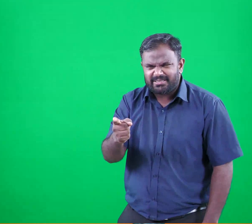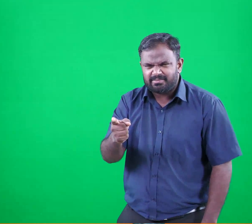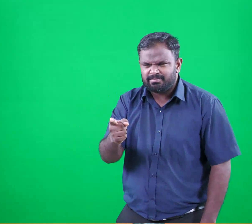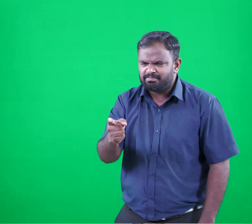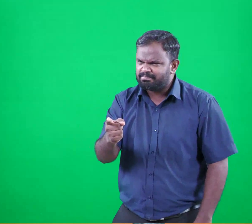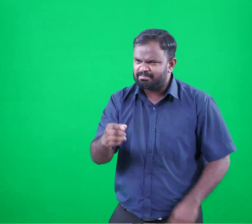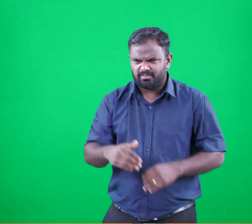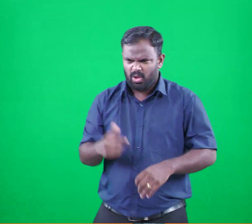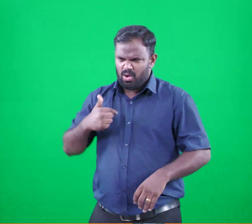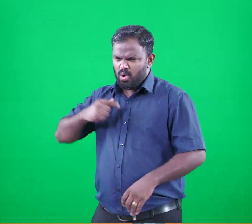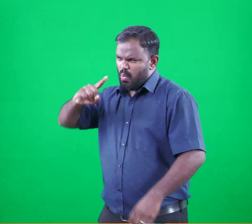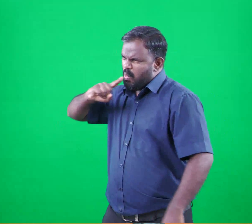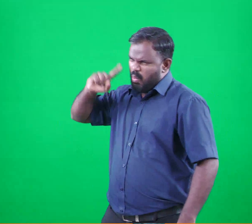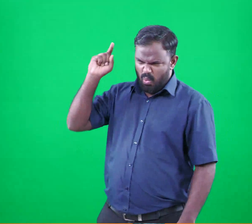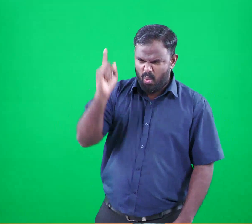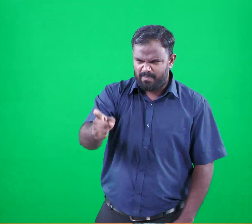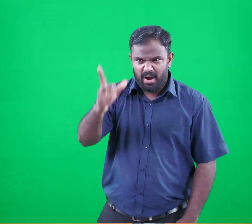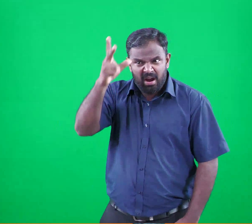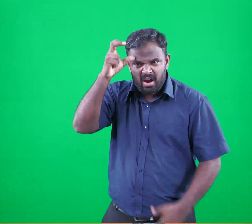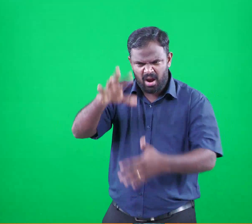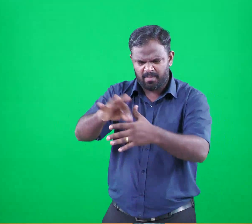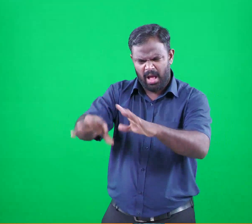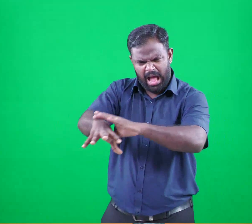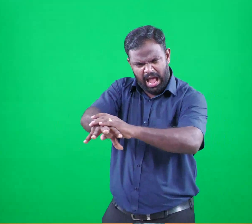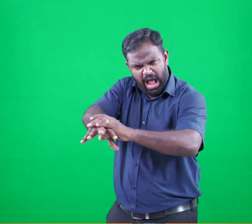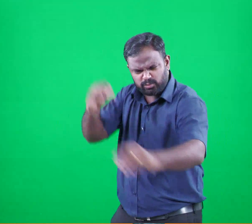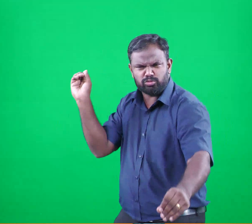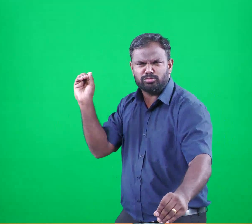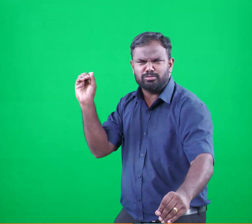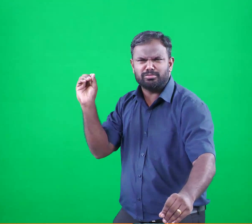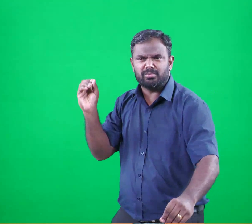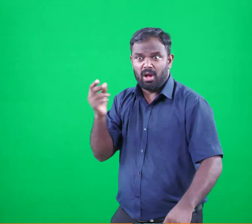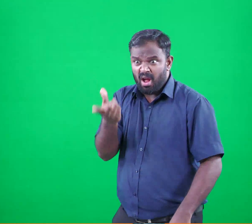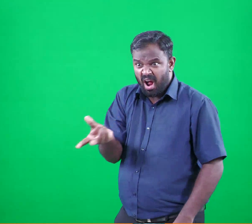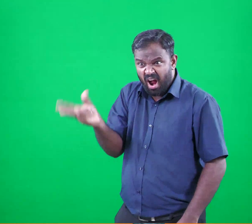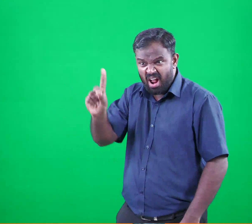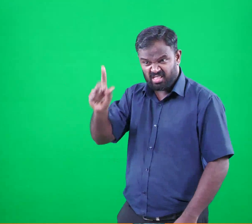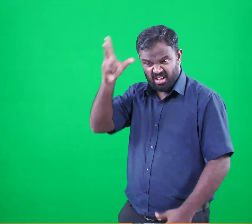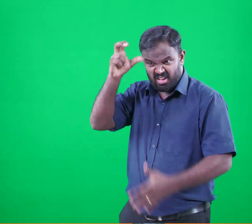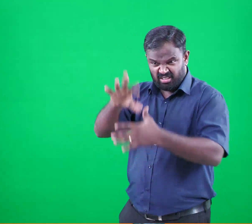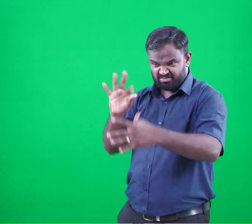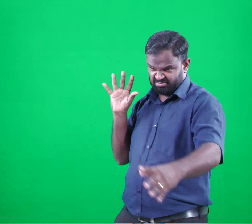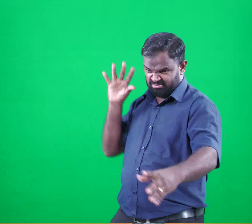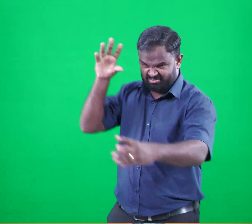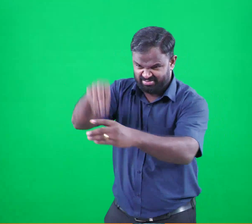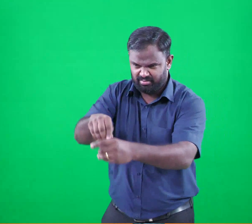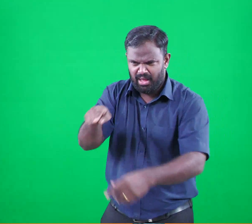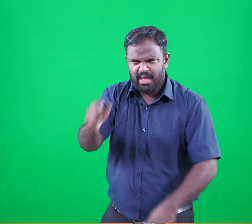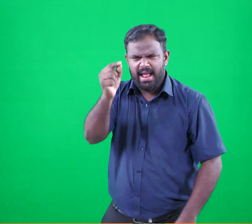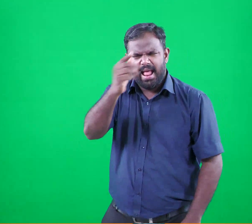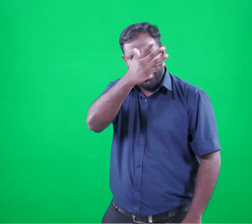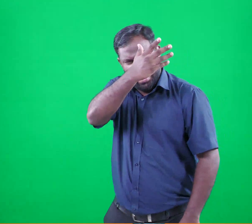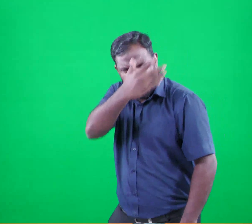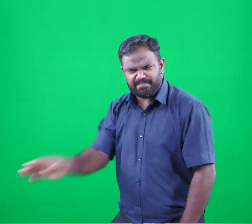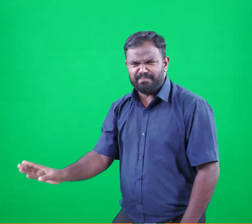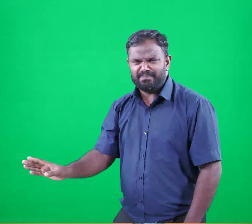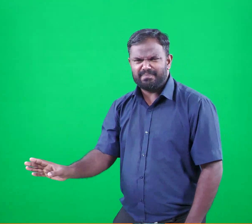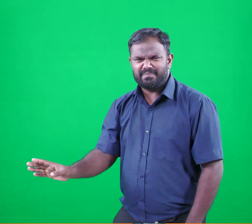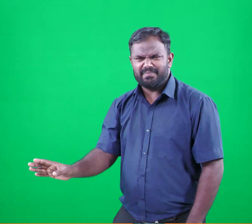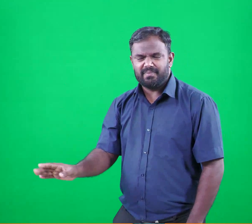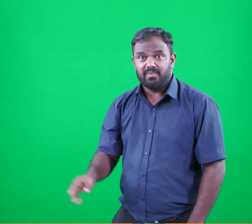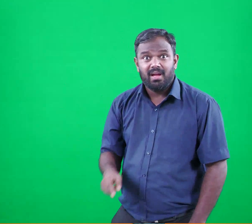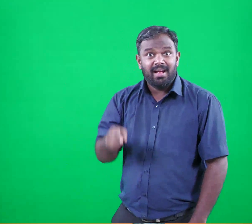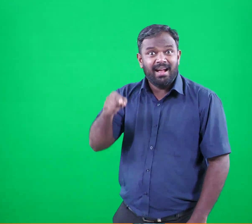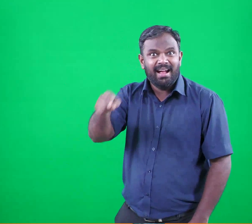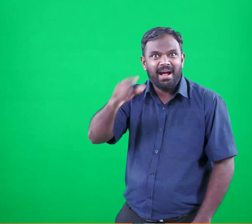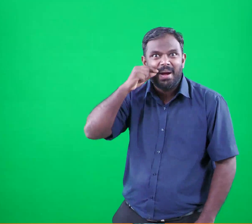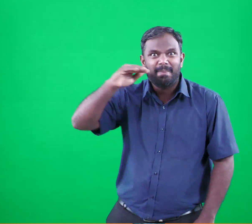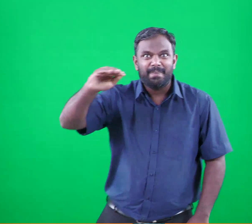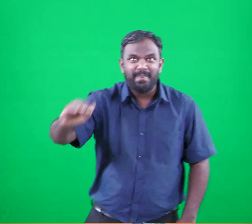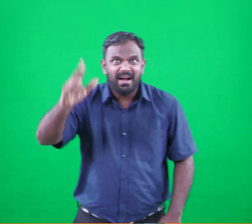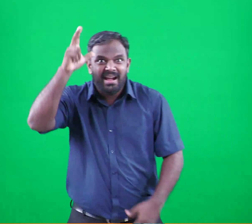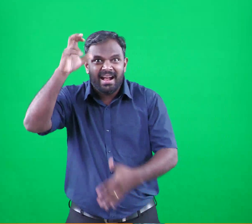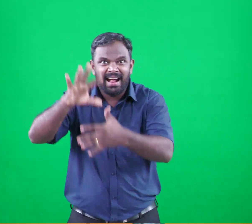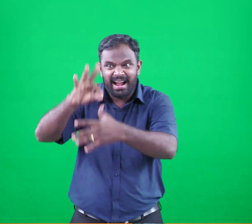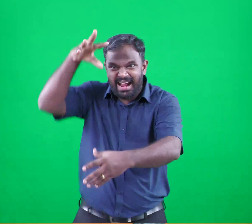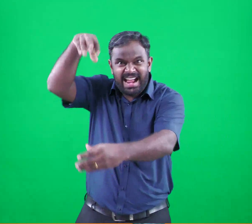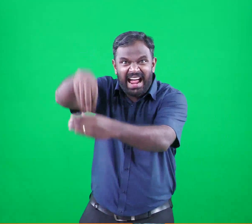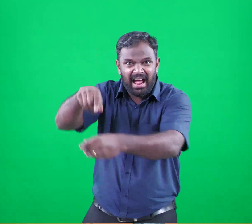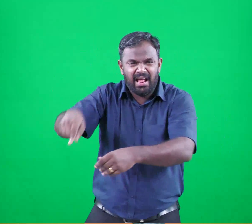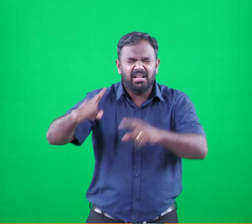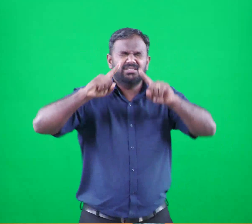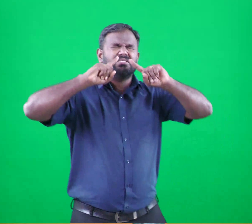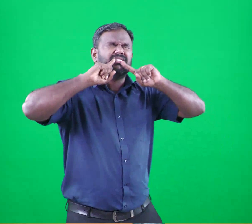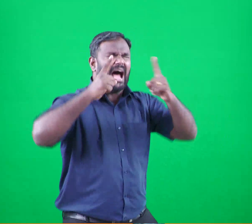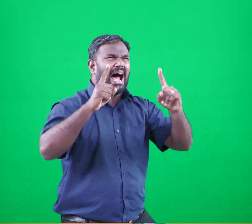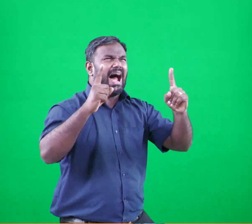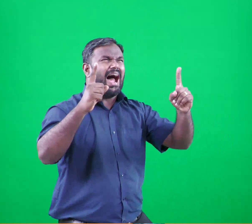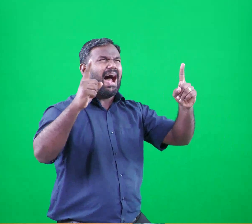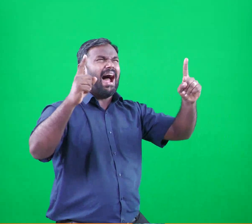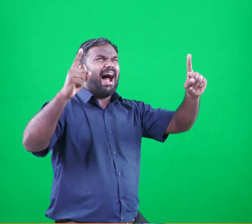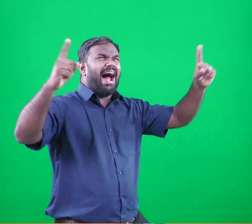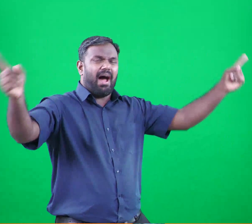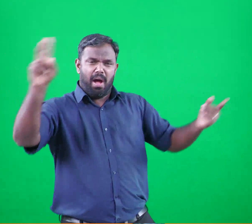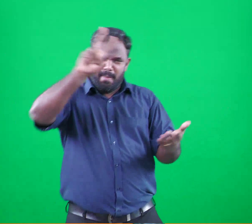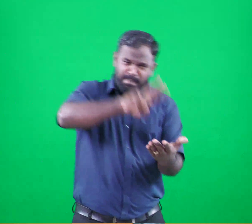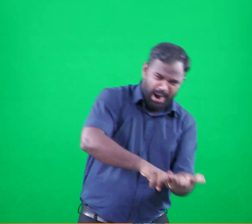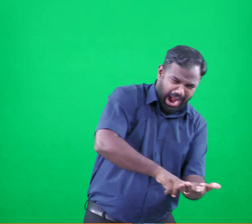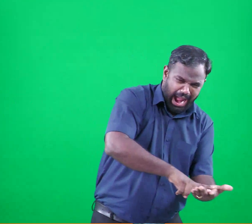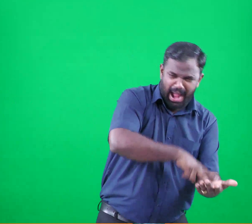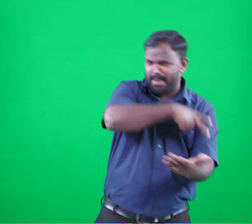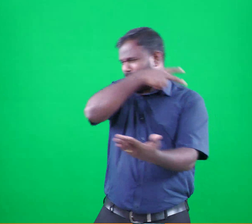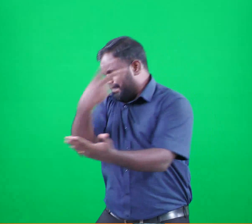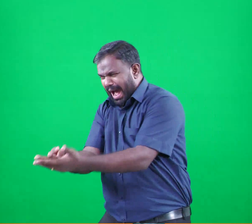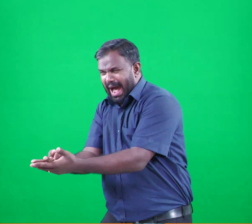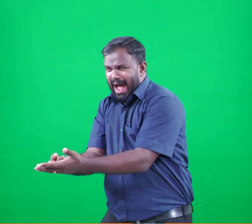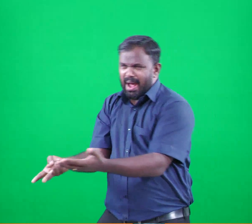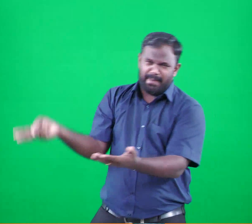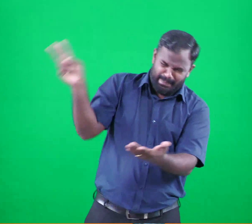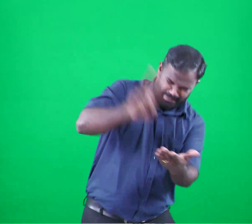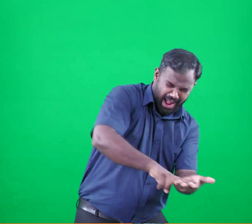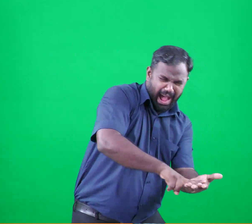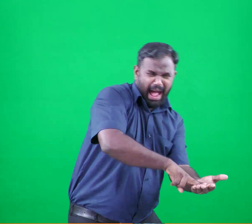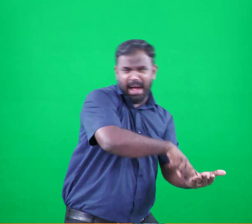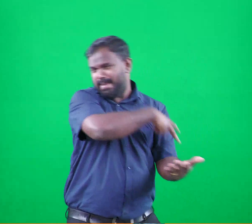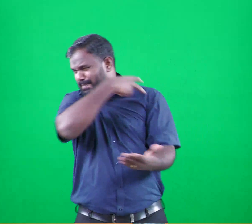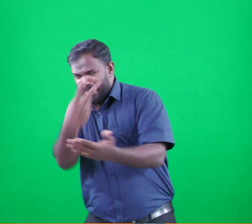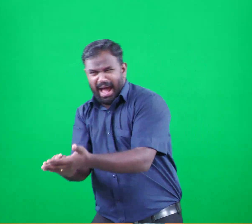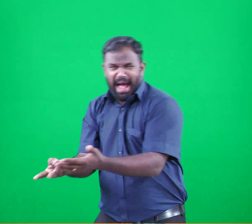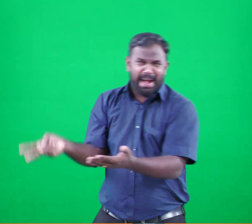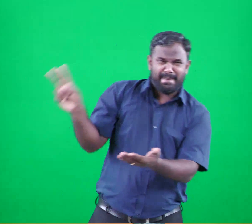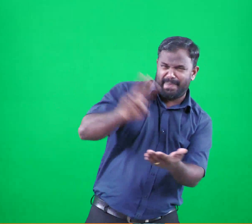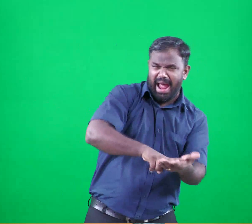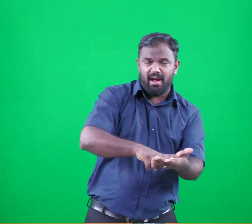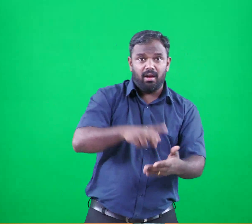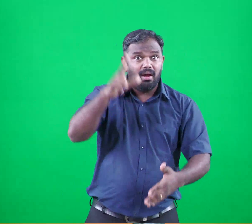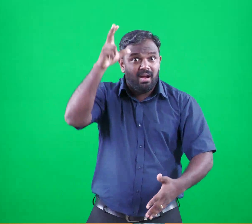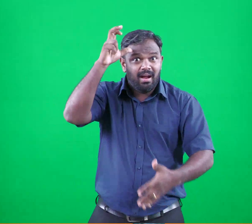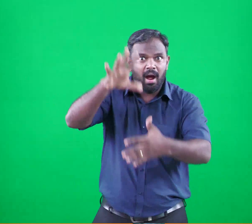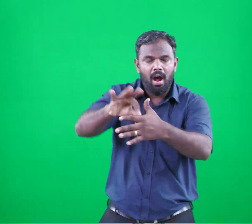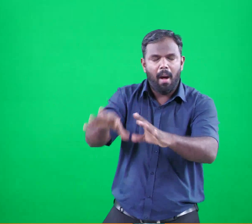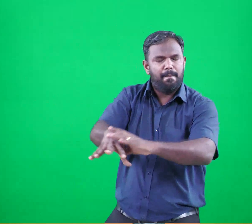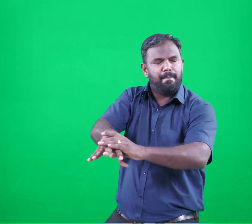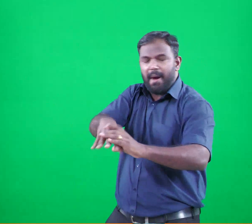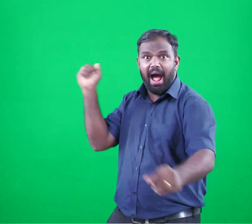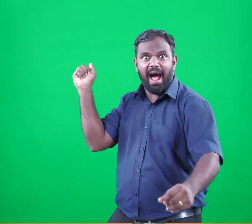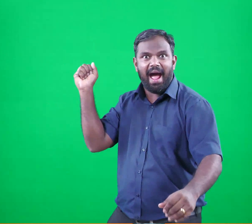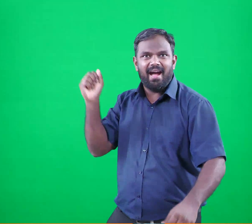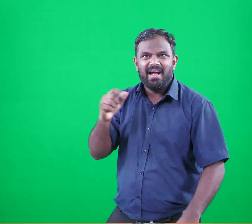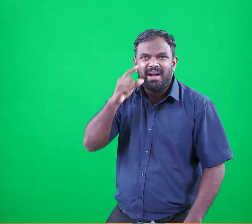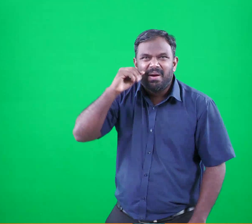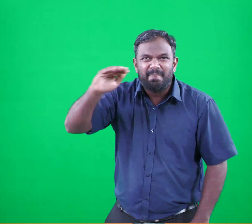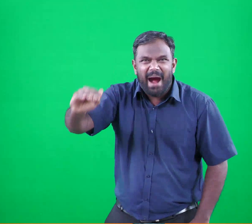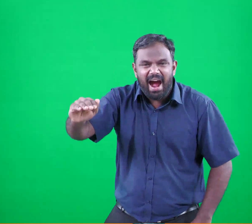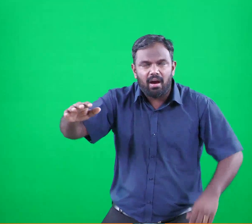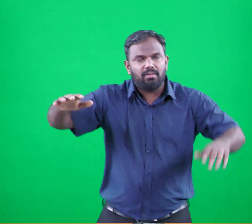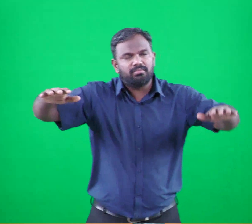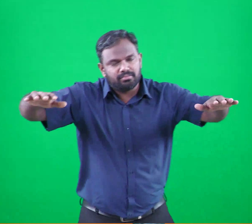After shrieking and convulsing him violently, the spirit came out.